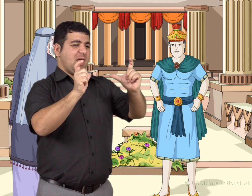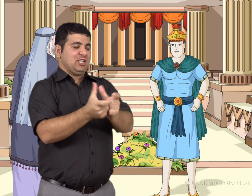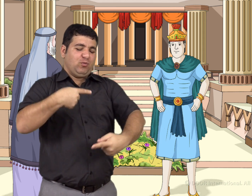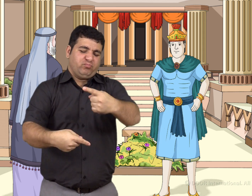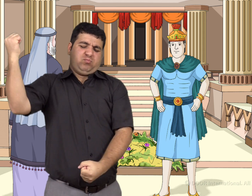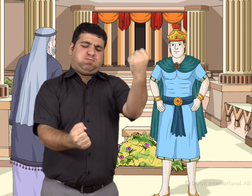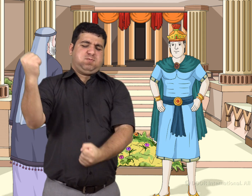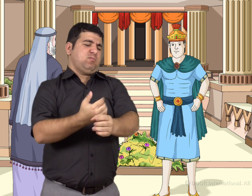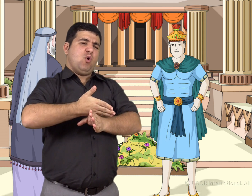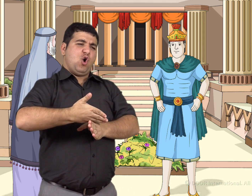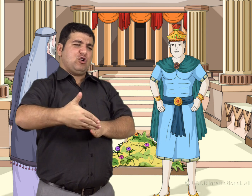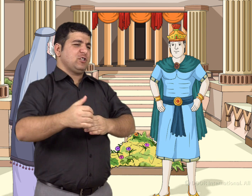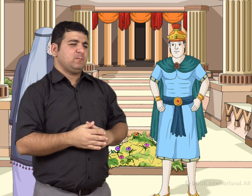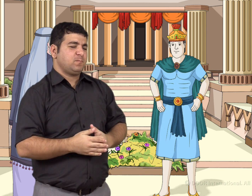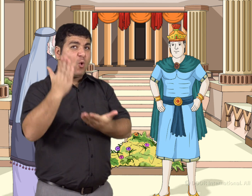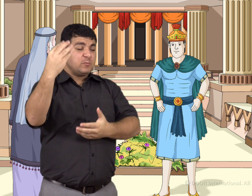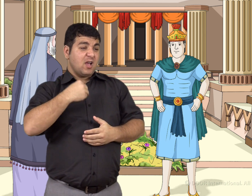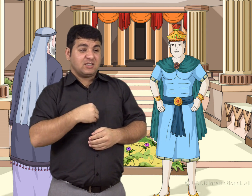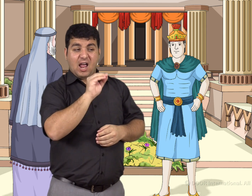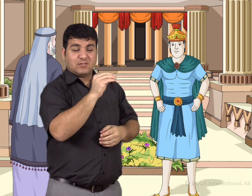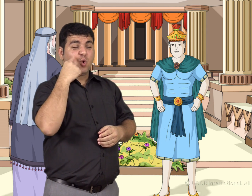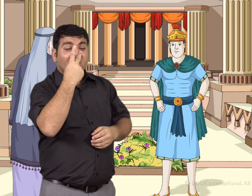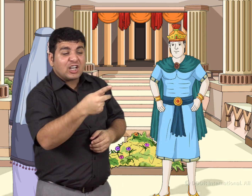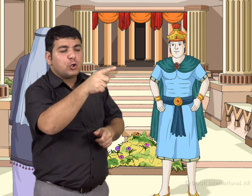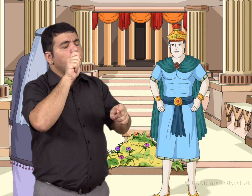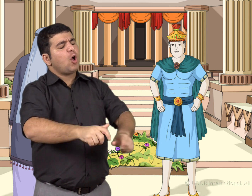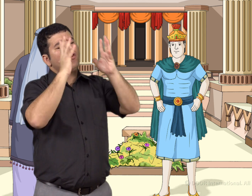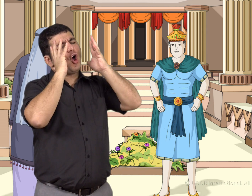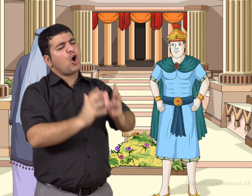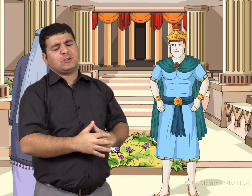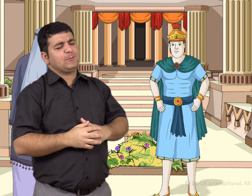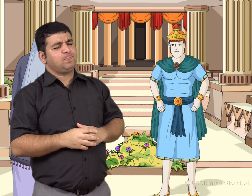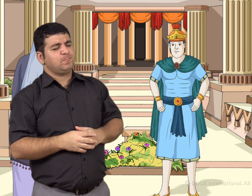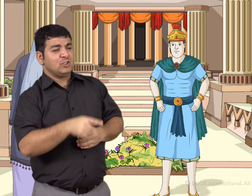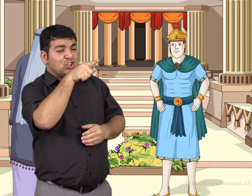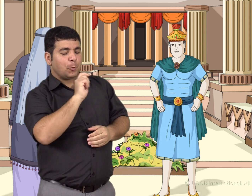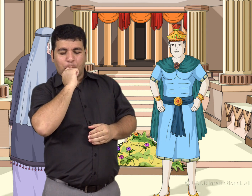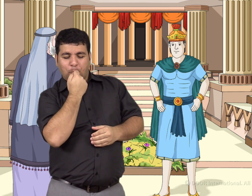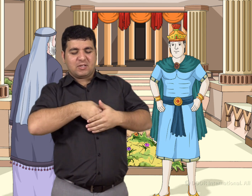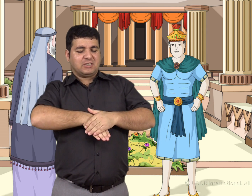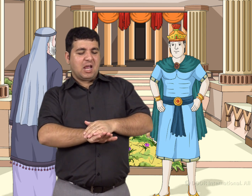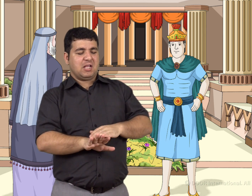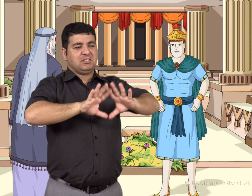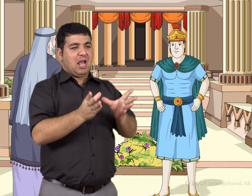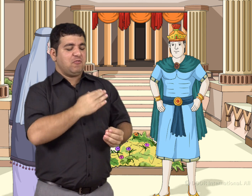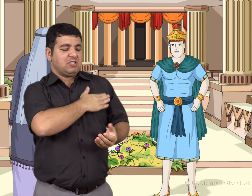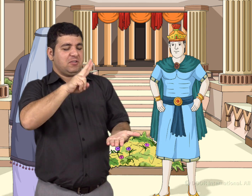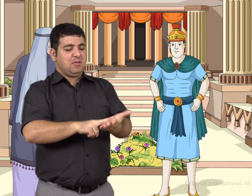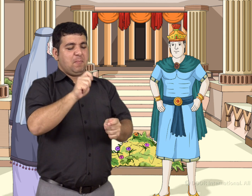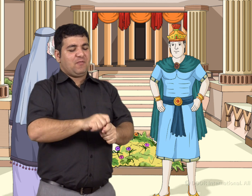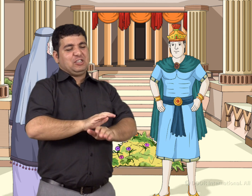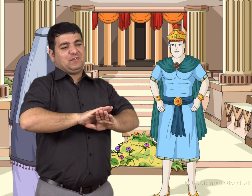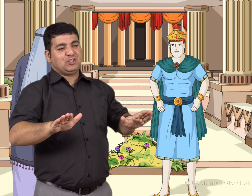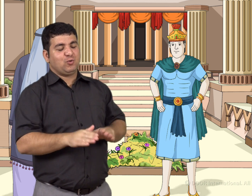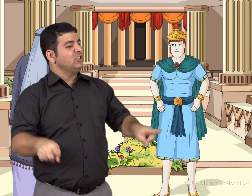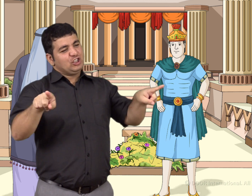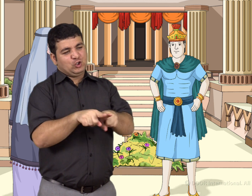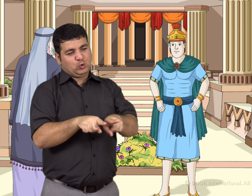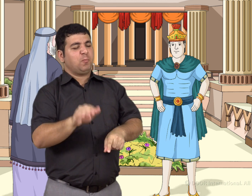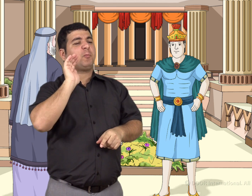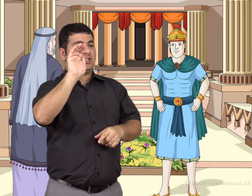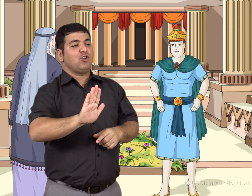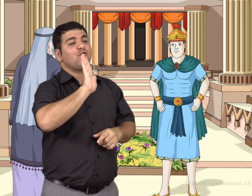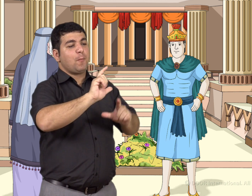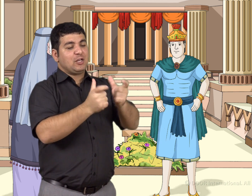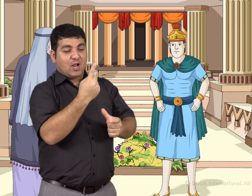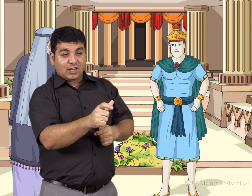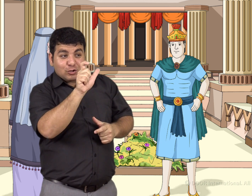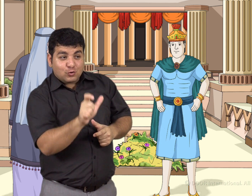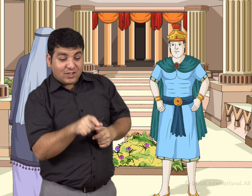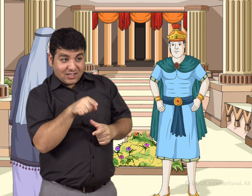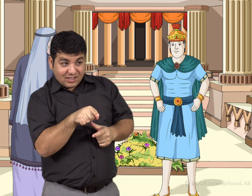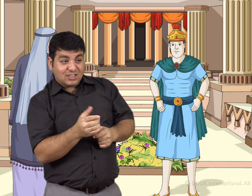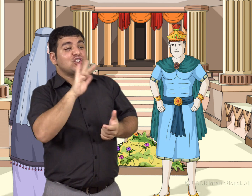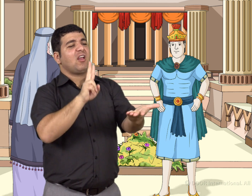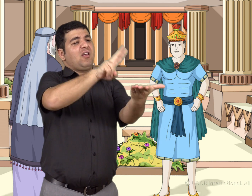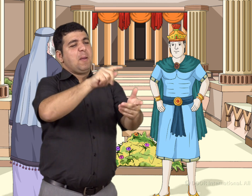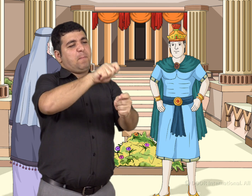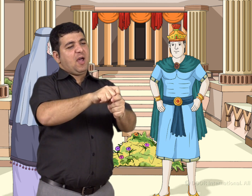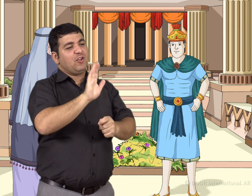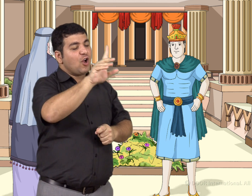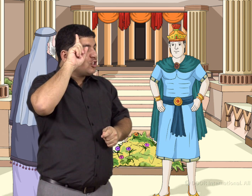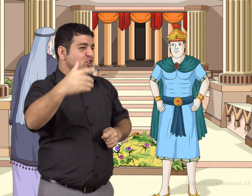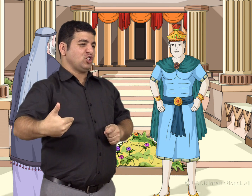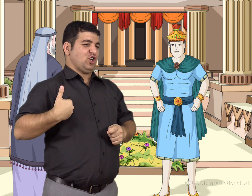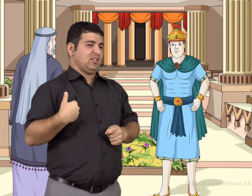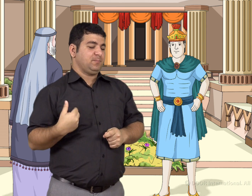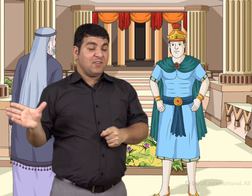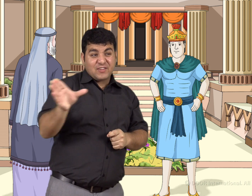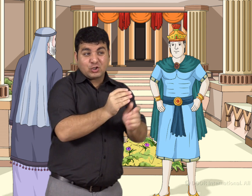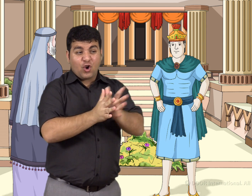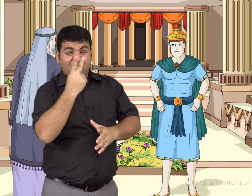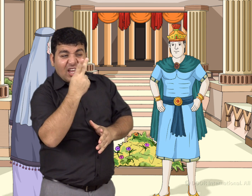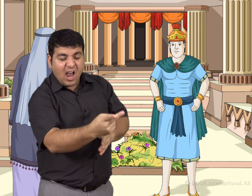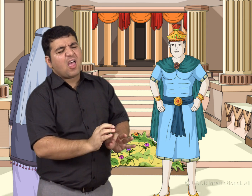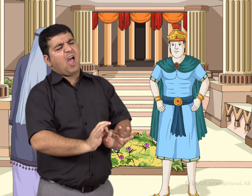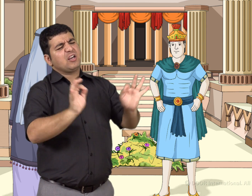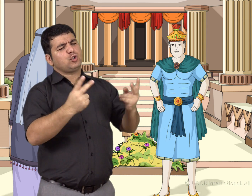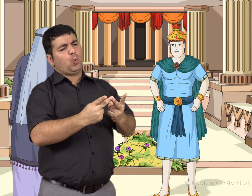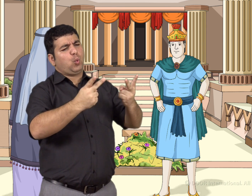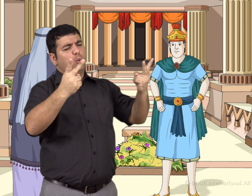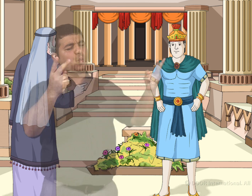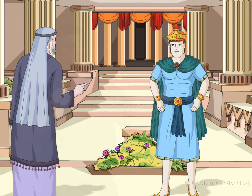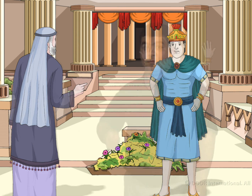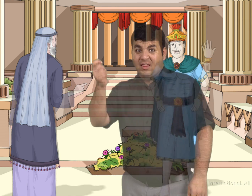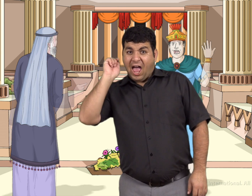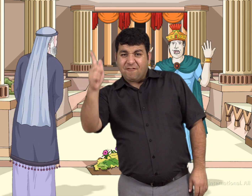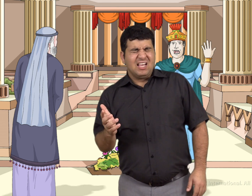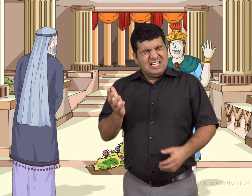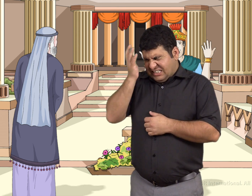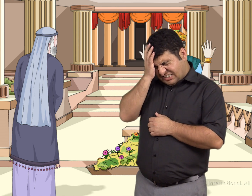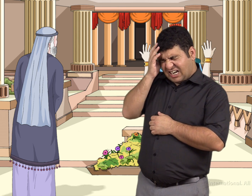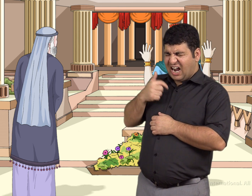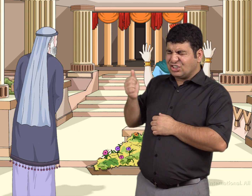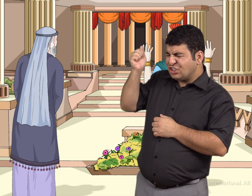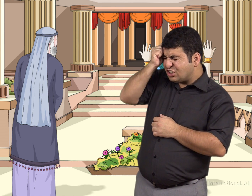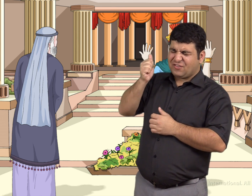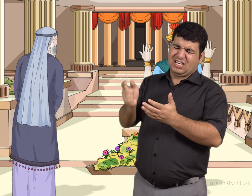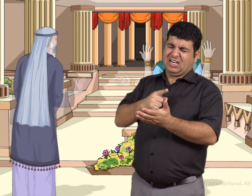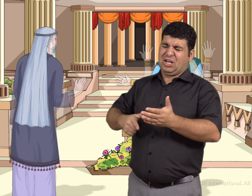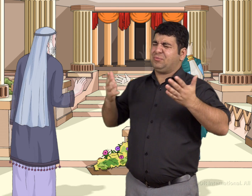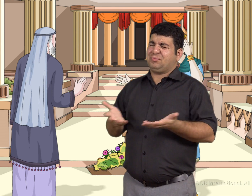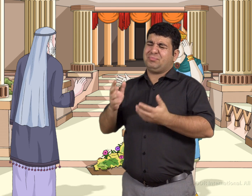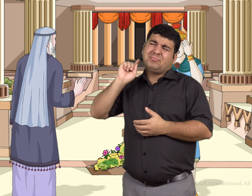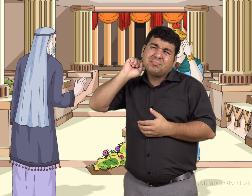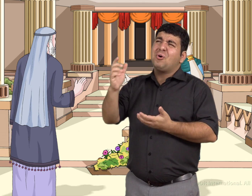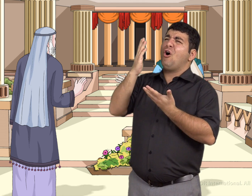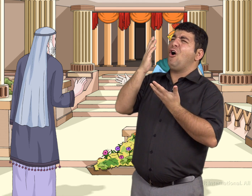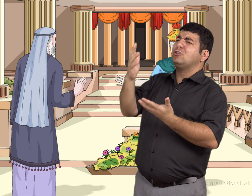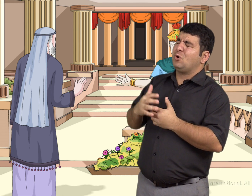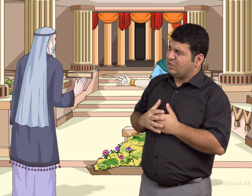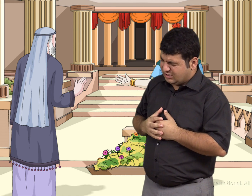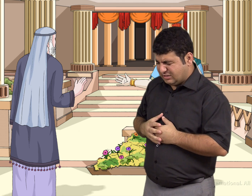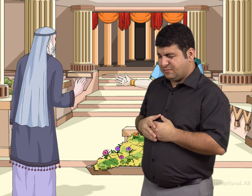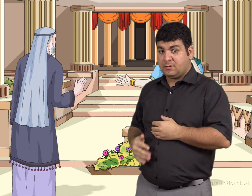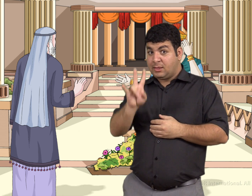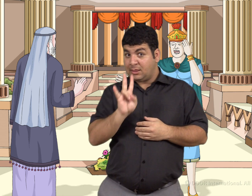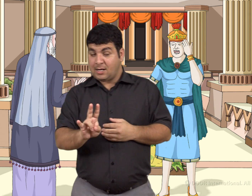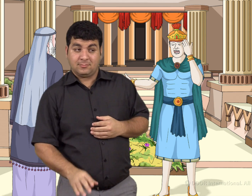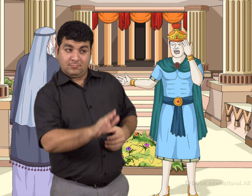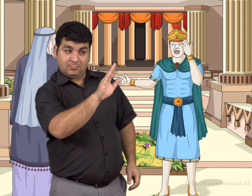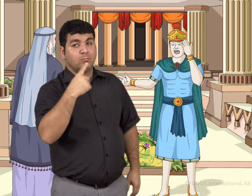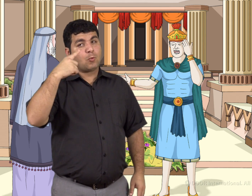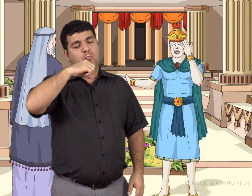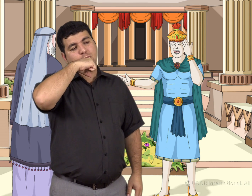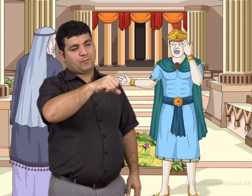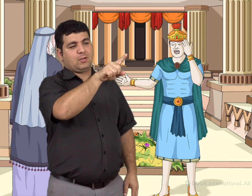Now, therefore, the sword will never depart from your house, because you have despised Me and have taken the wife of Uriah the Hittite to be your own.’ This is what the LORD says: ‘I will raise up adversity against you from your own house. Before your very eyes I will take your wives and give them to another, and he will lie with them in broad daylight.